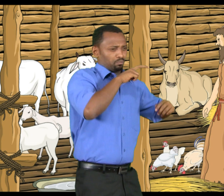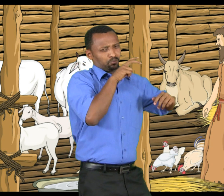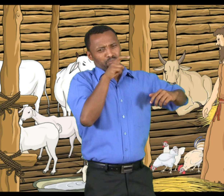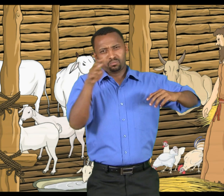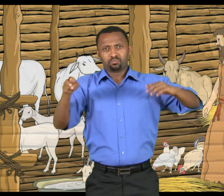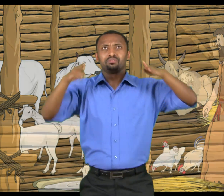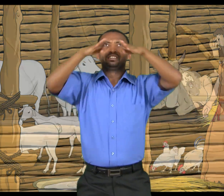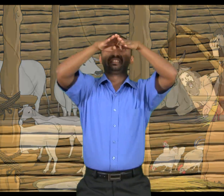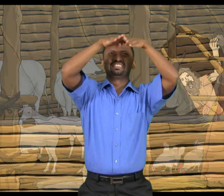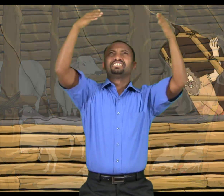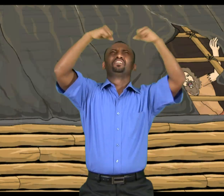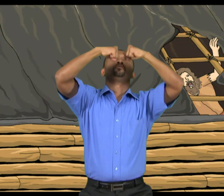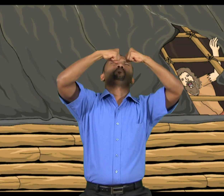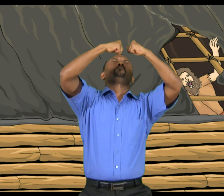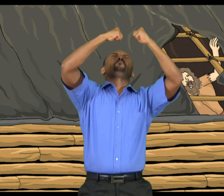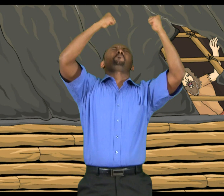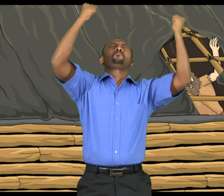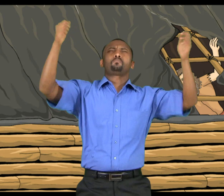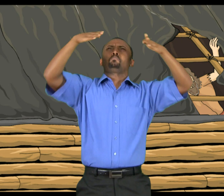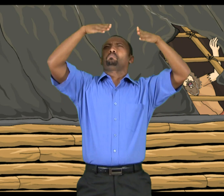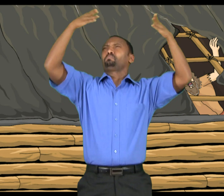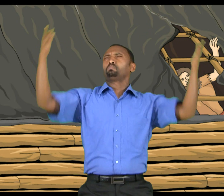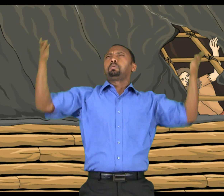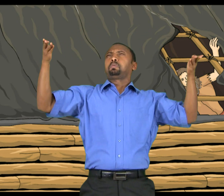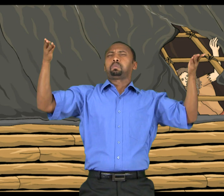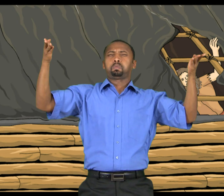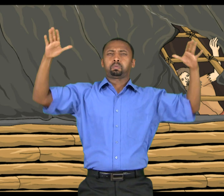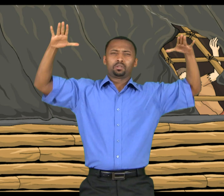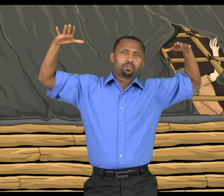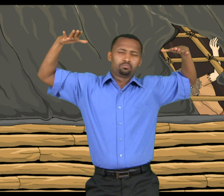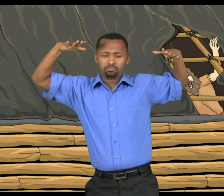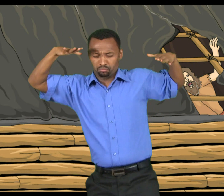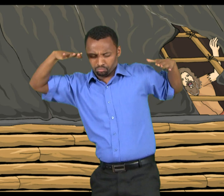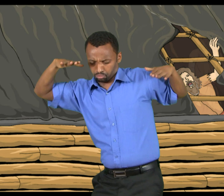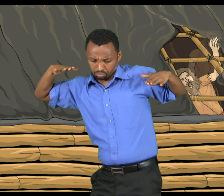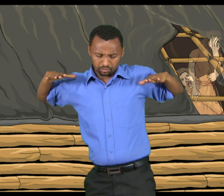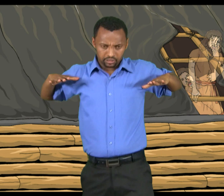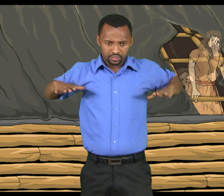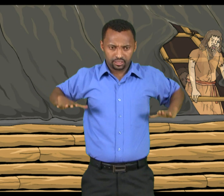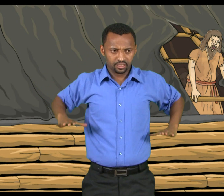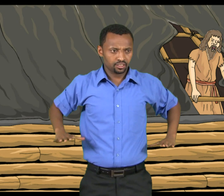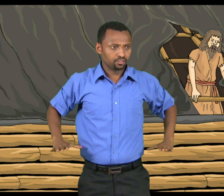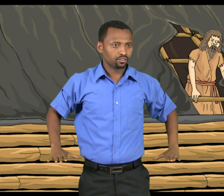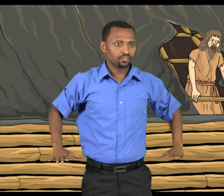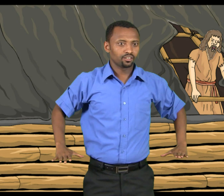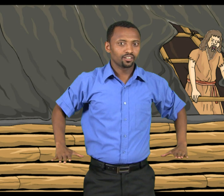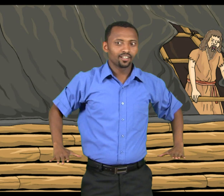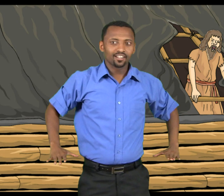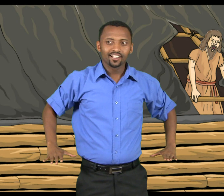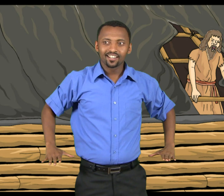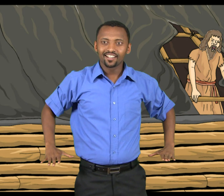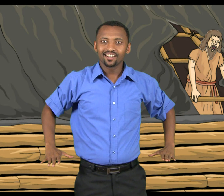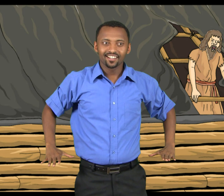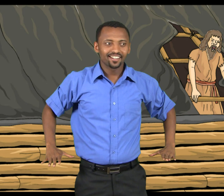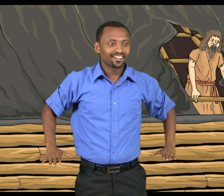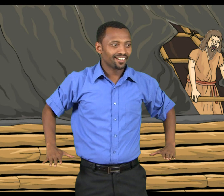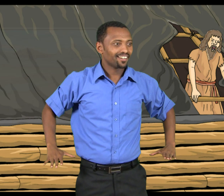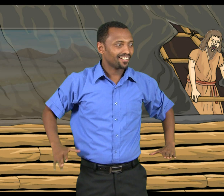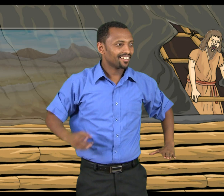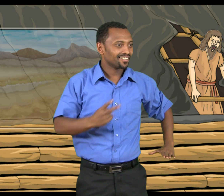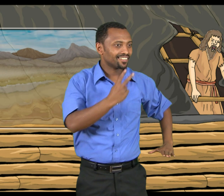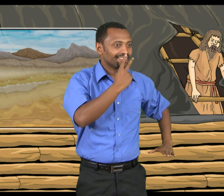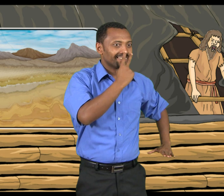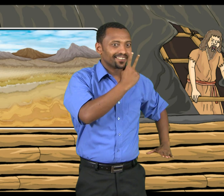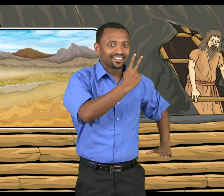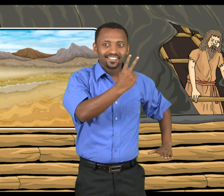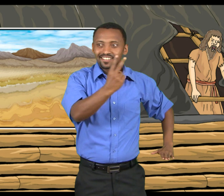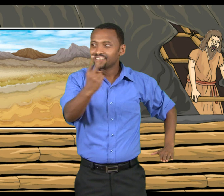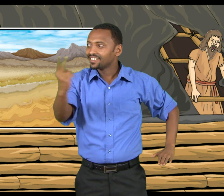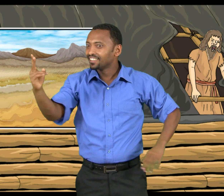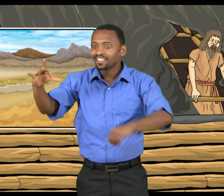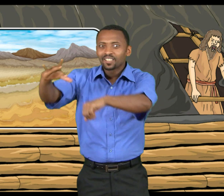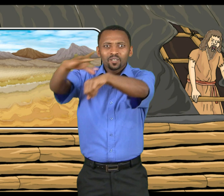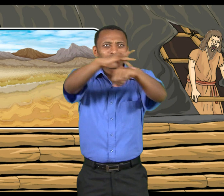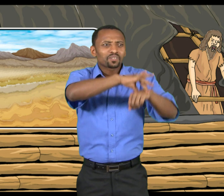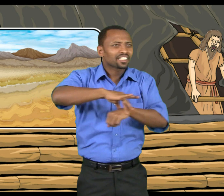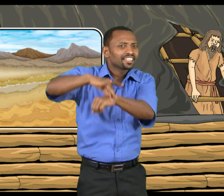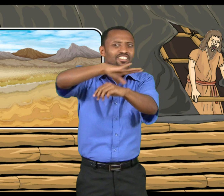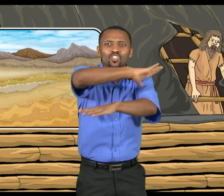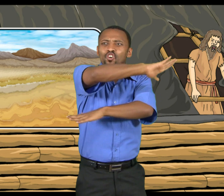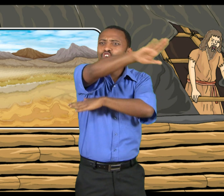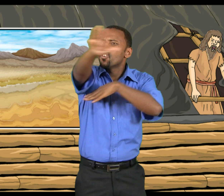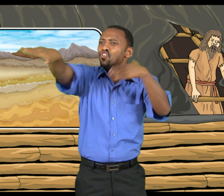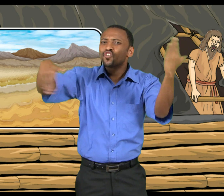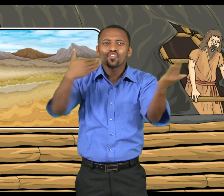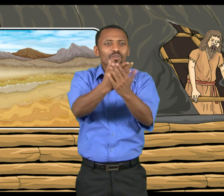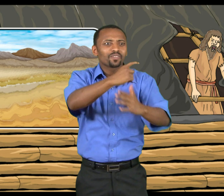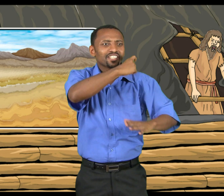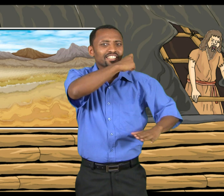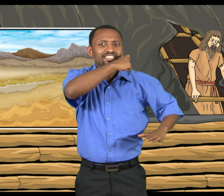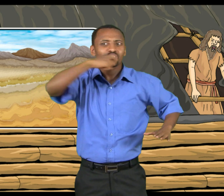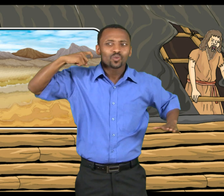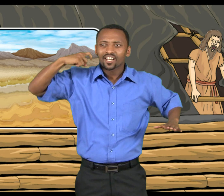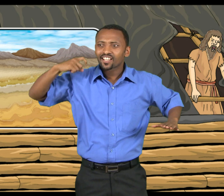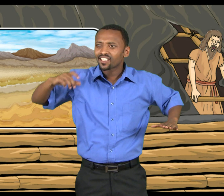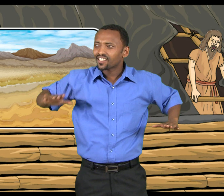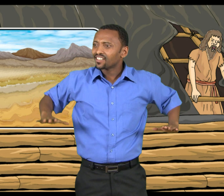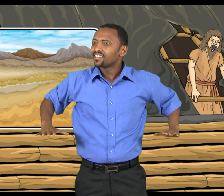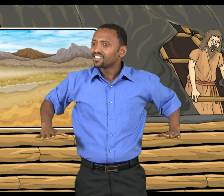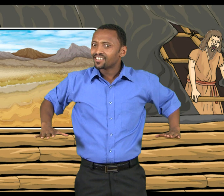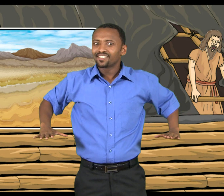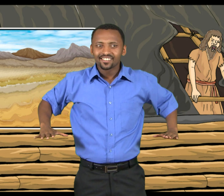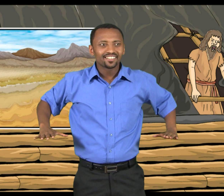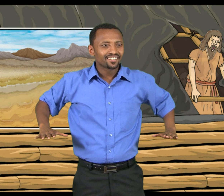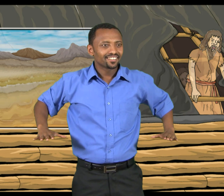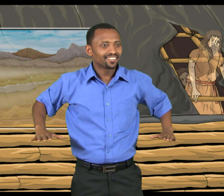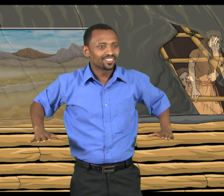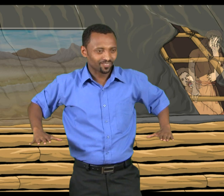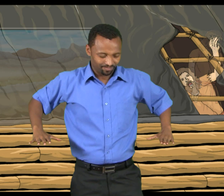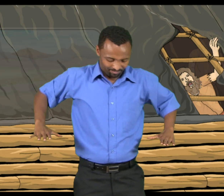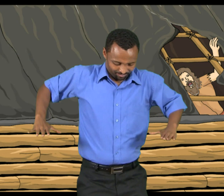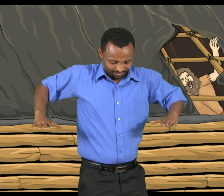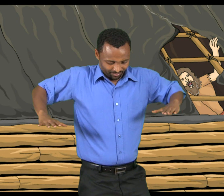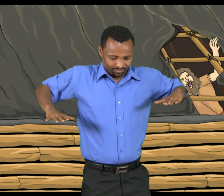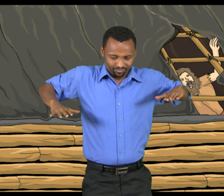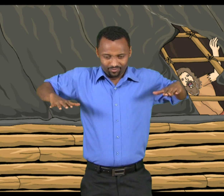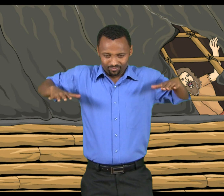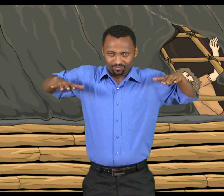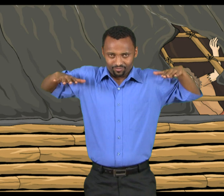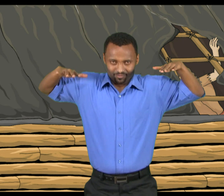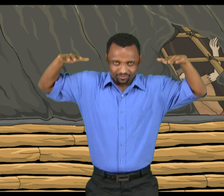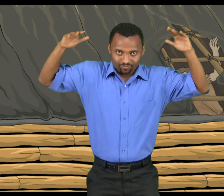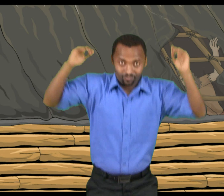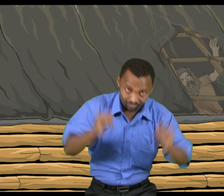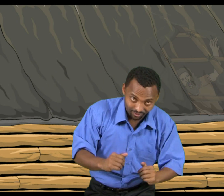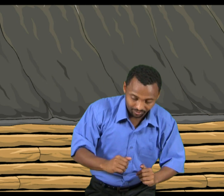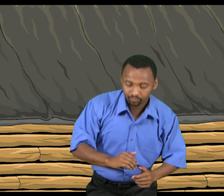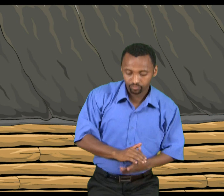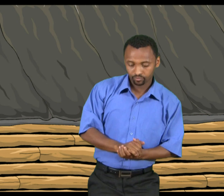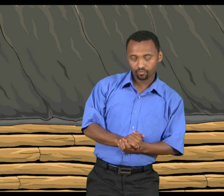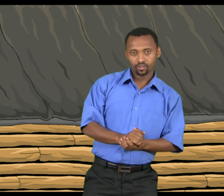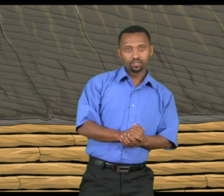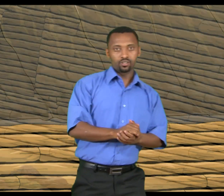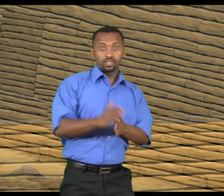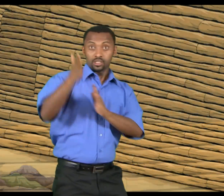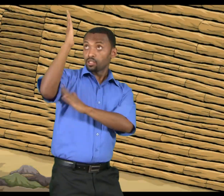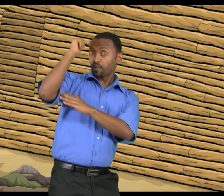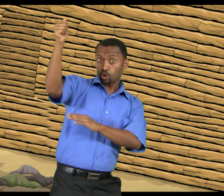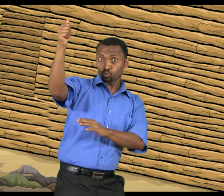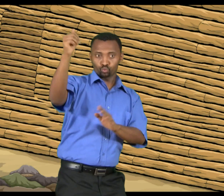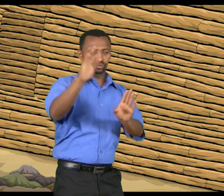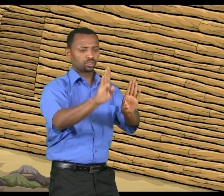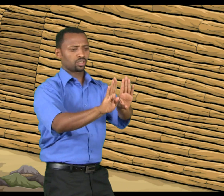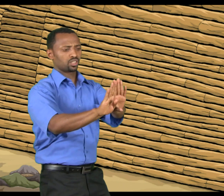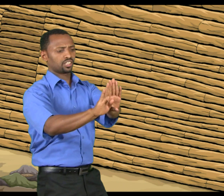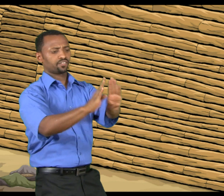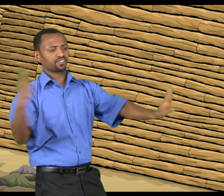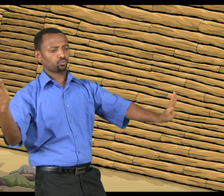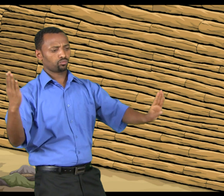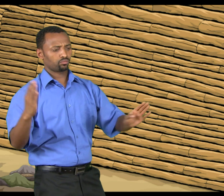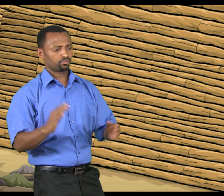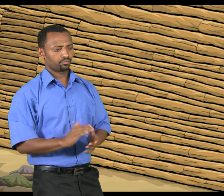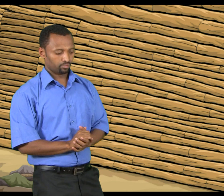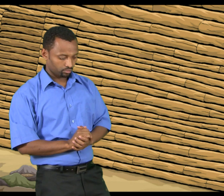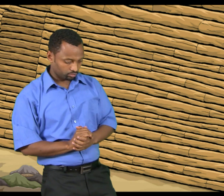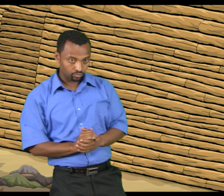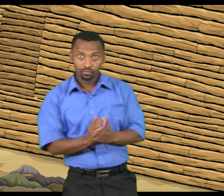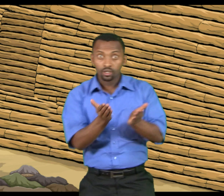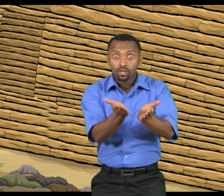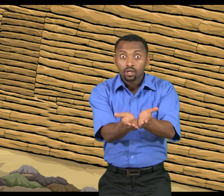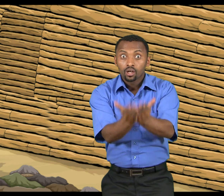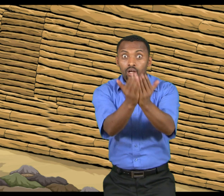So Noah removed the covering from the ark and saw that the surface of the ground was dry.